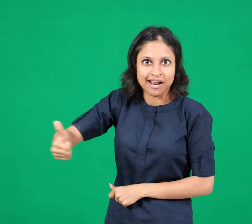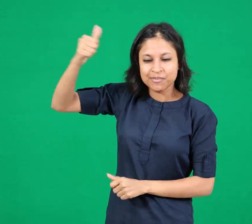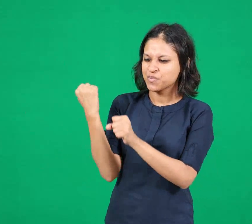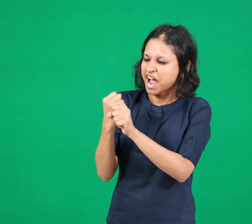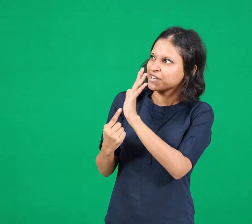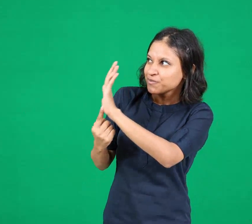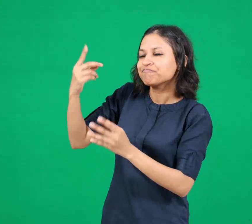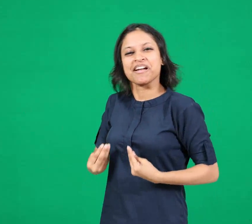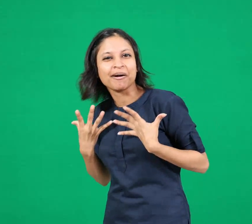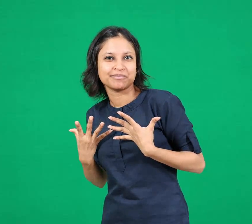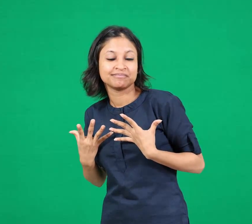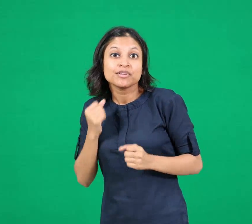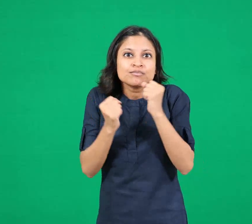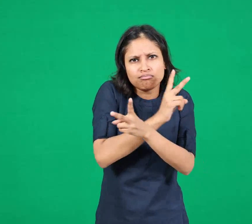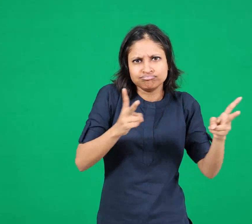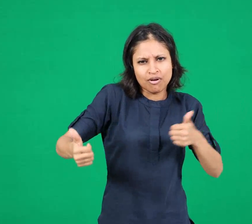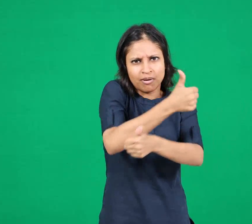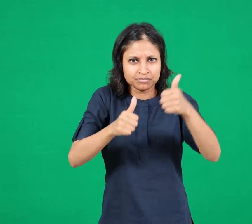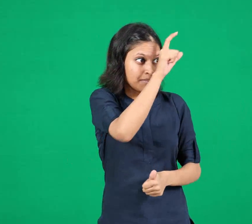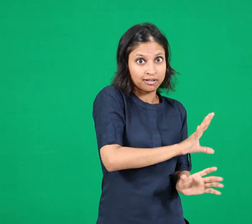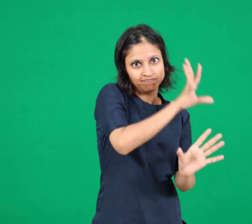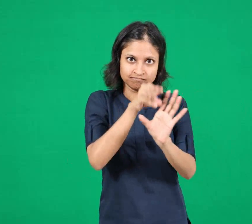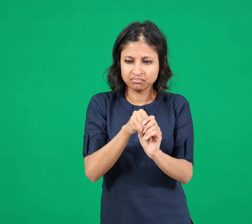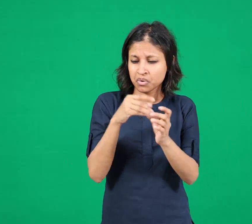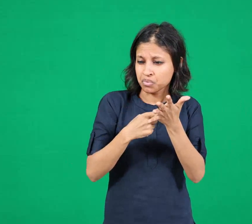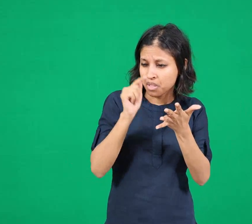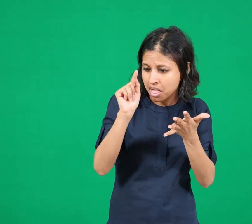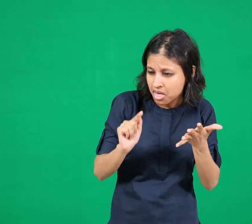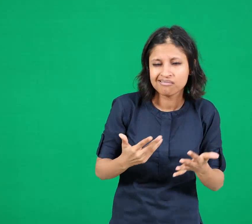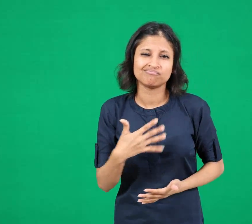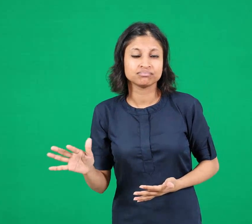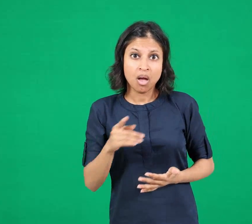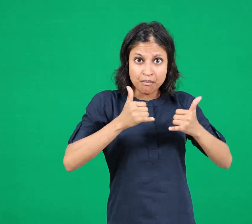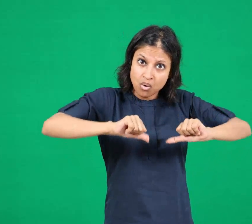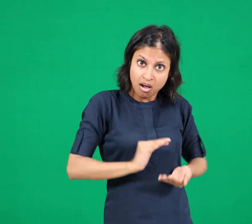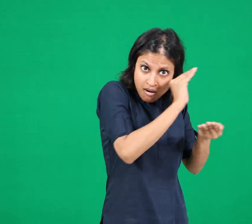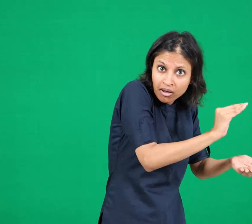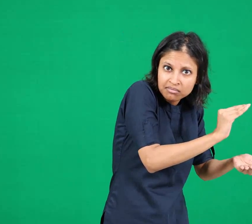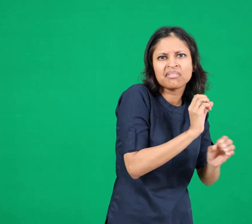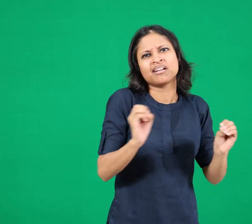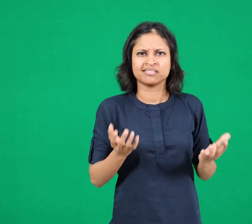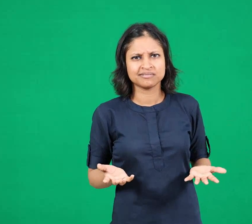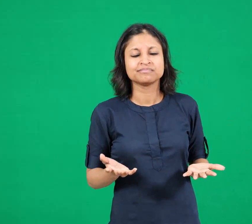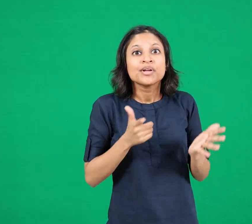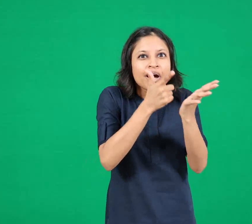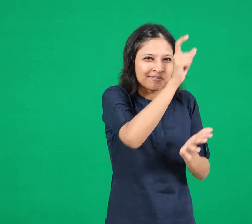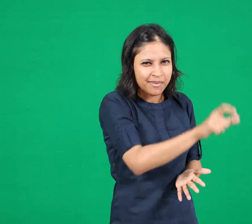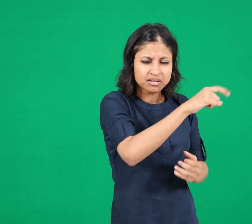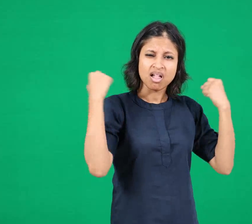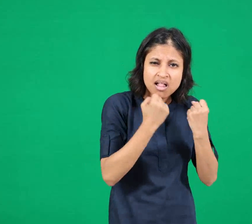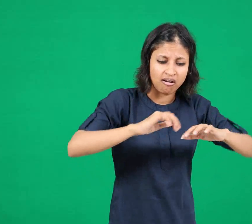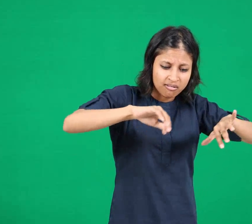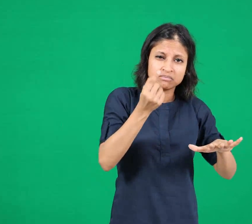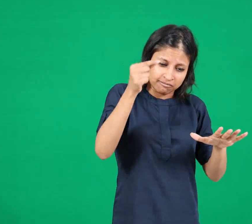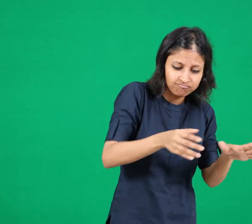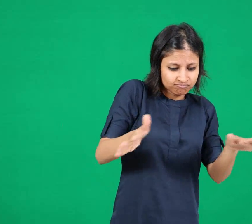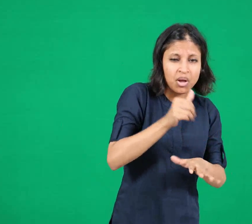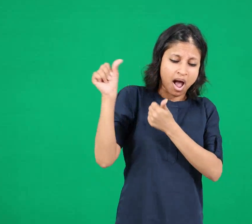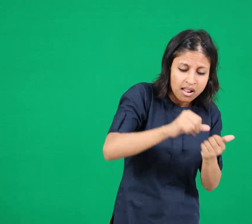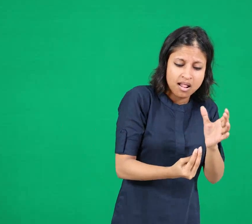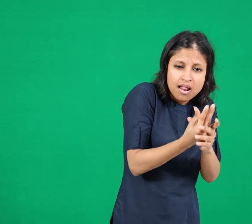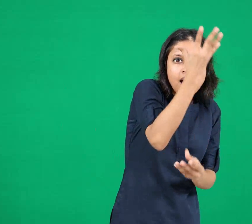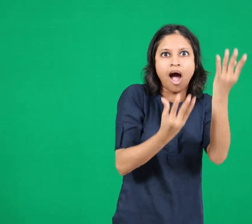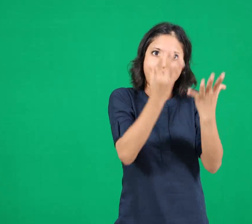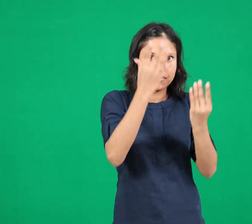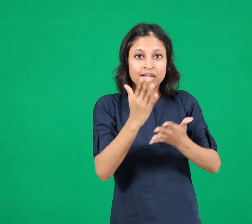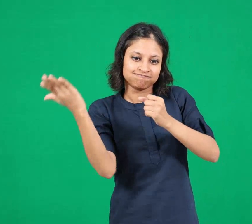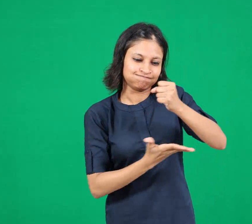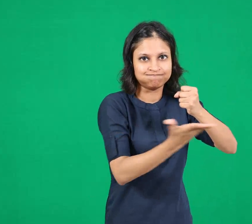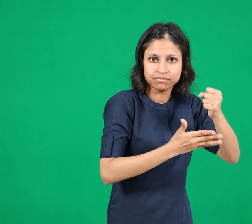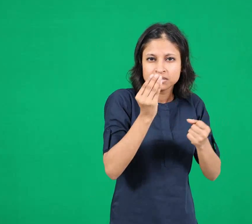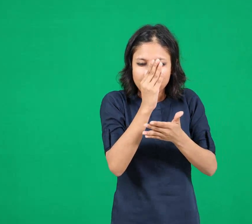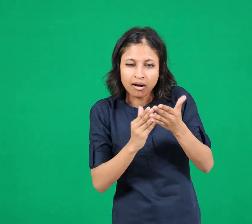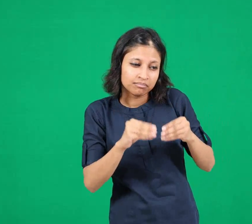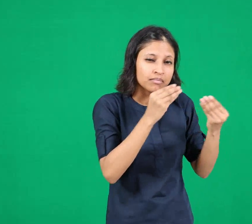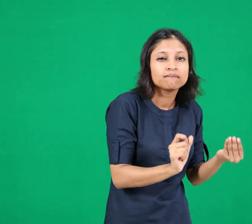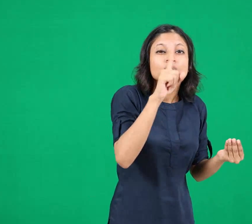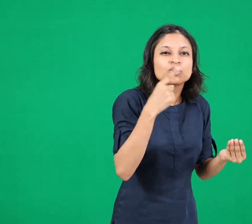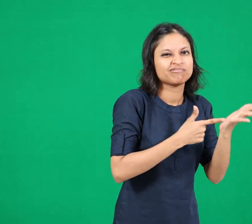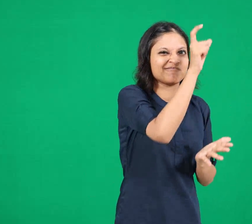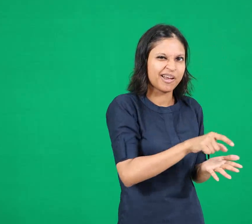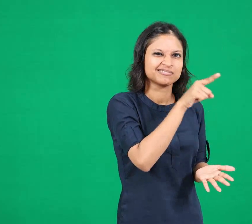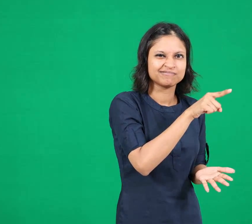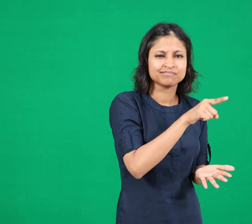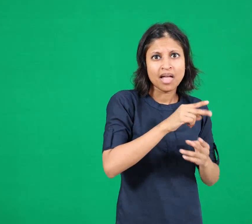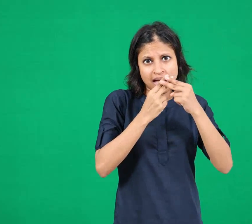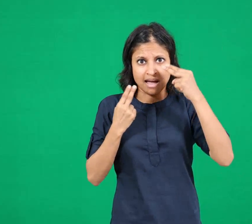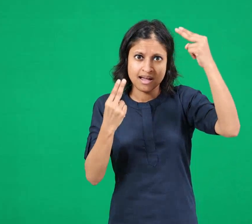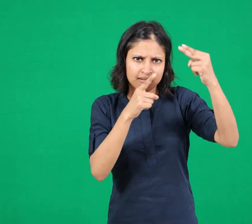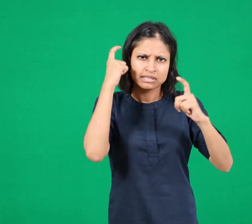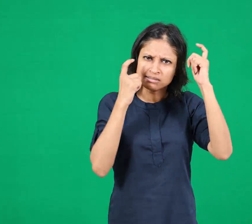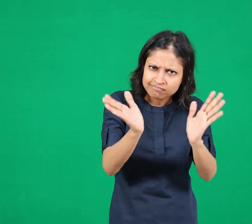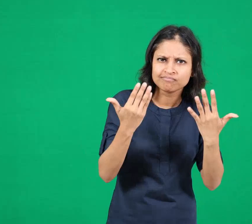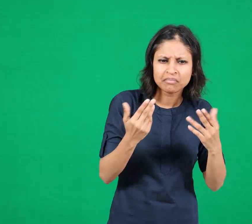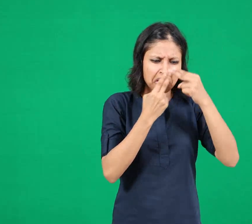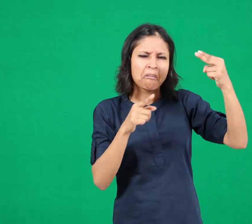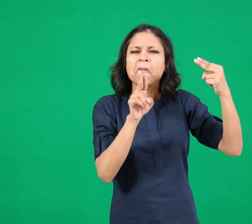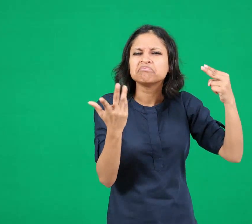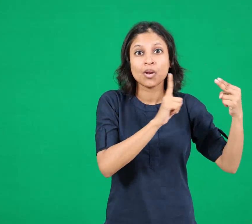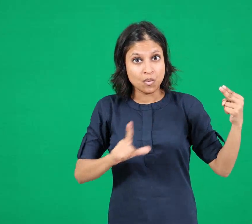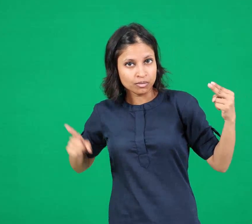Likewise, a competitor does not receive the crown unless he competes according to the rules. The hardworking farmer should be the first to partake of the crops.